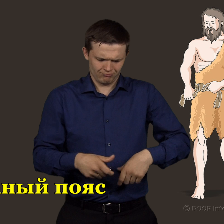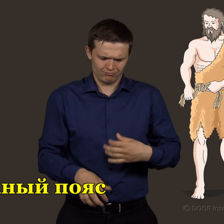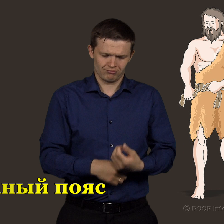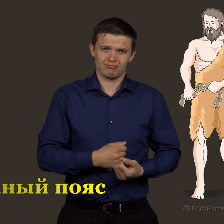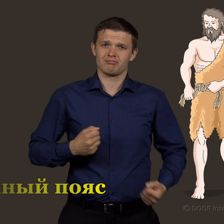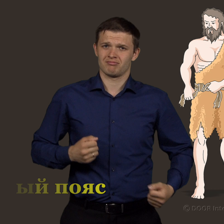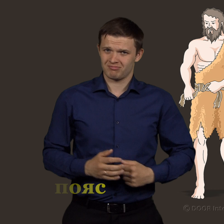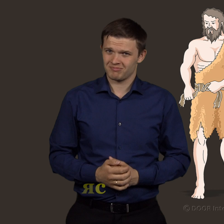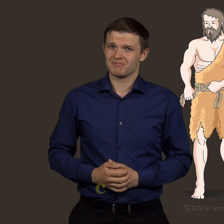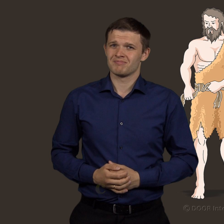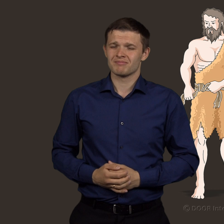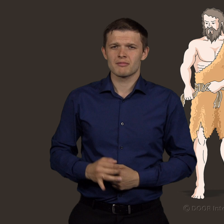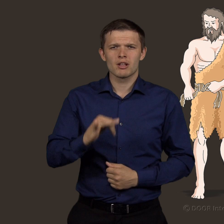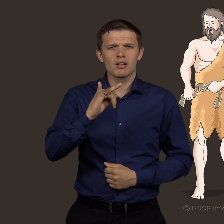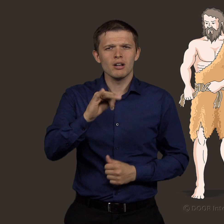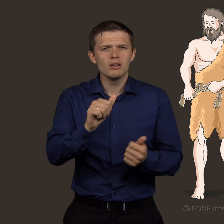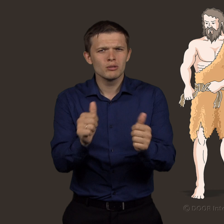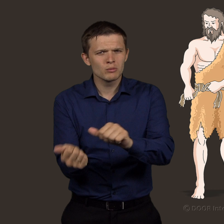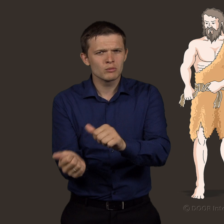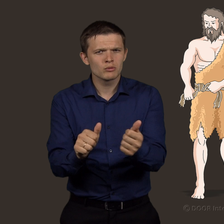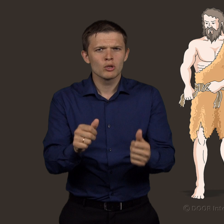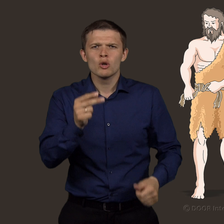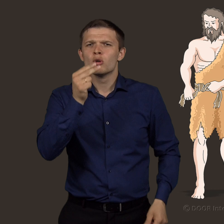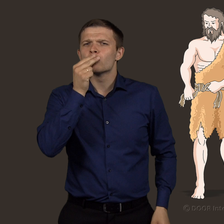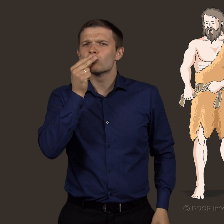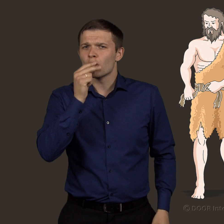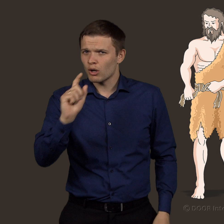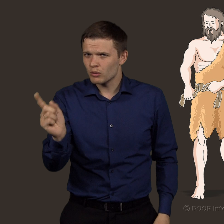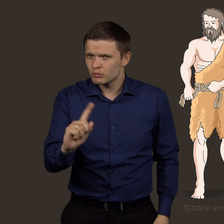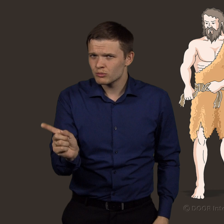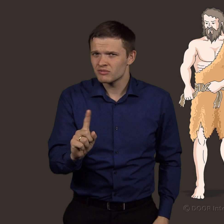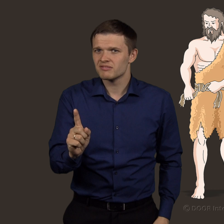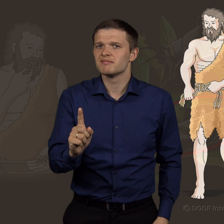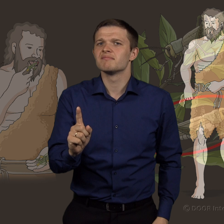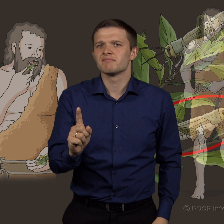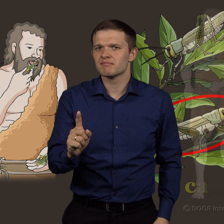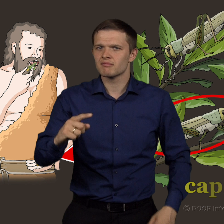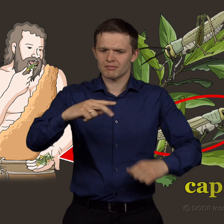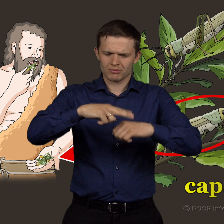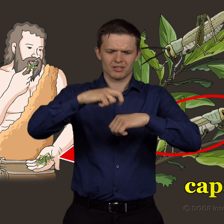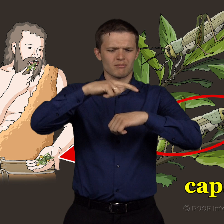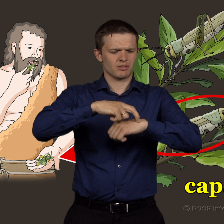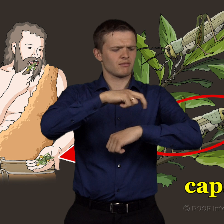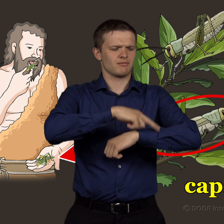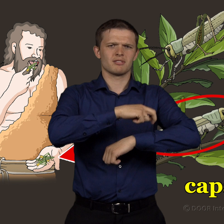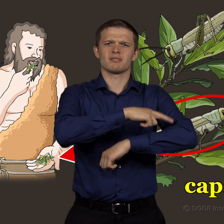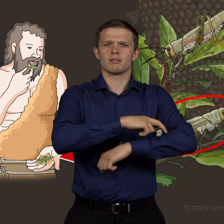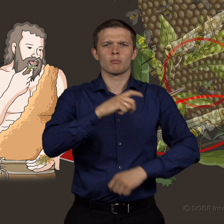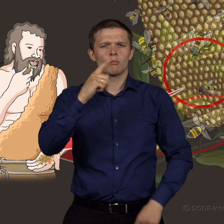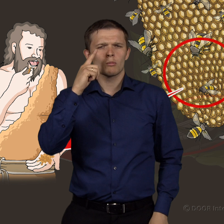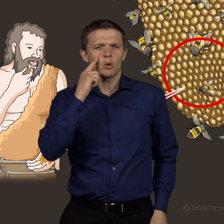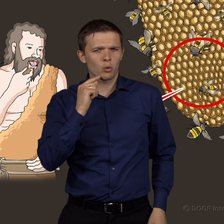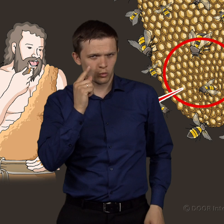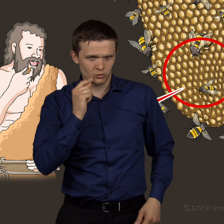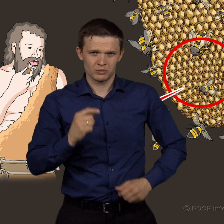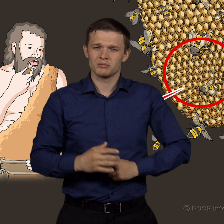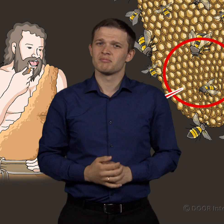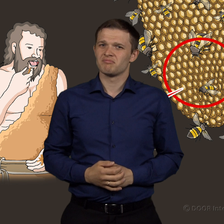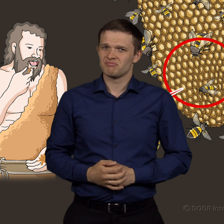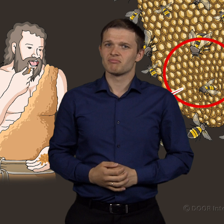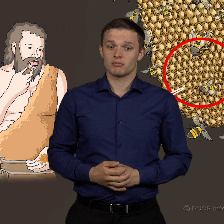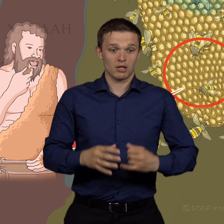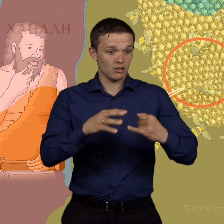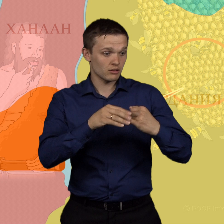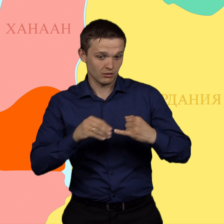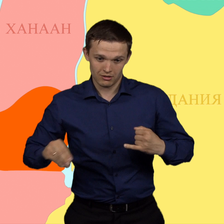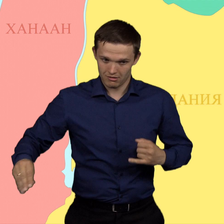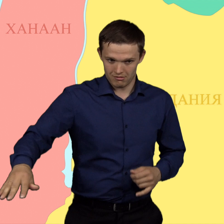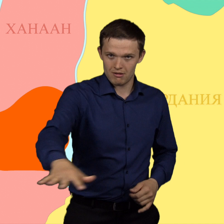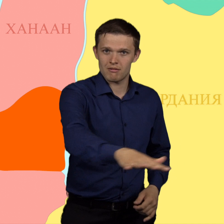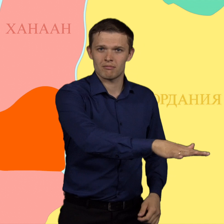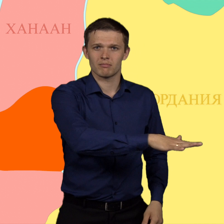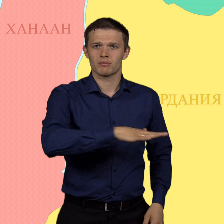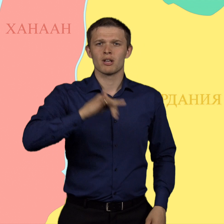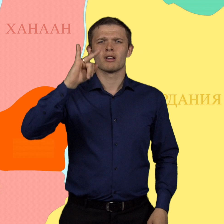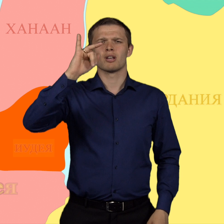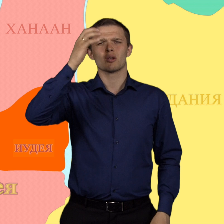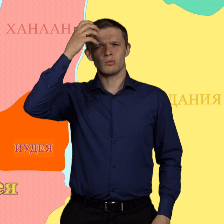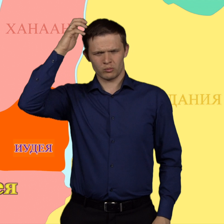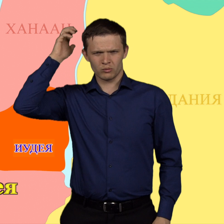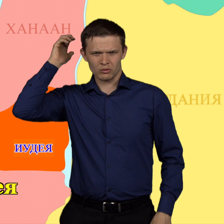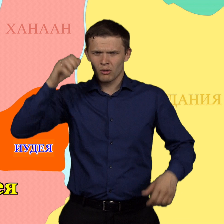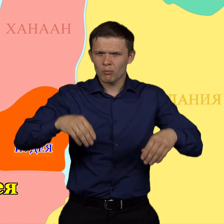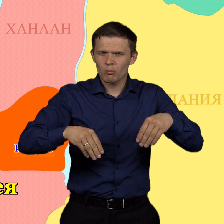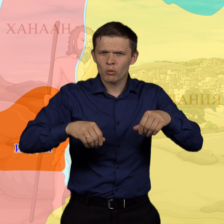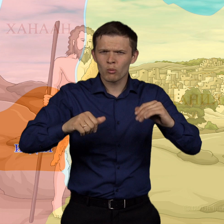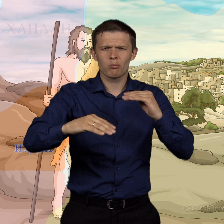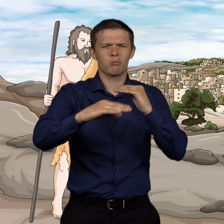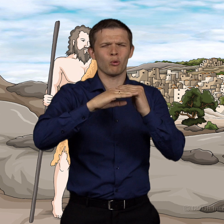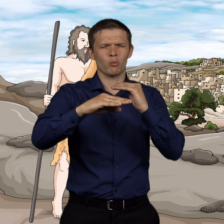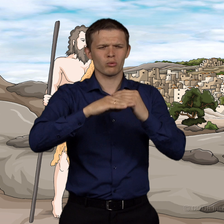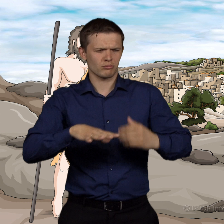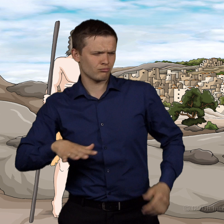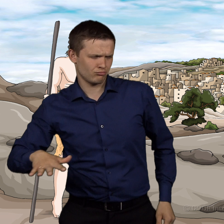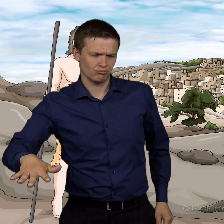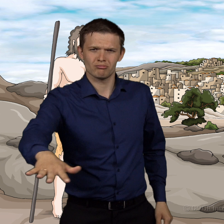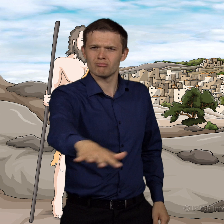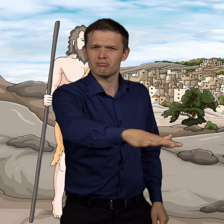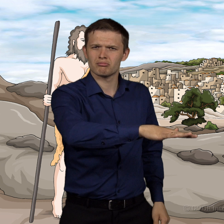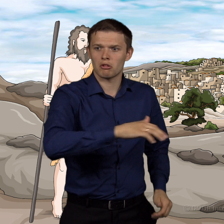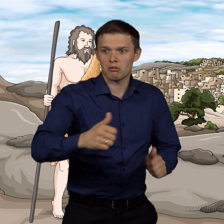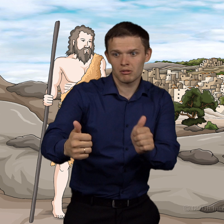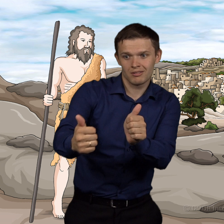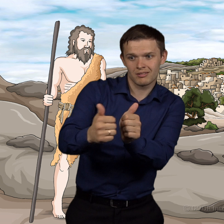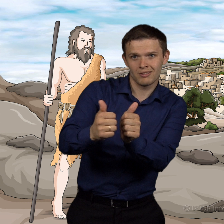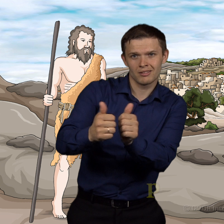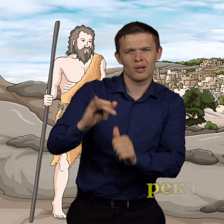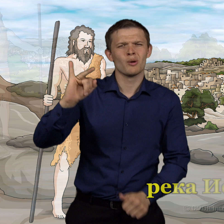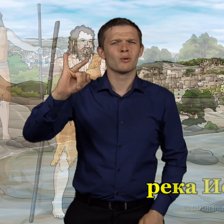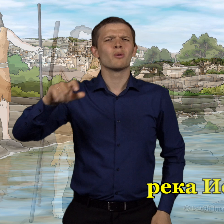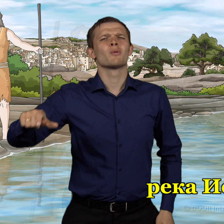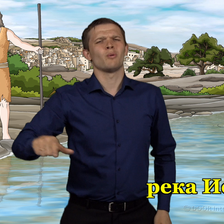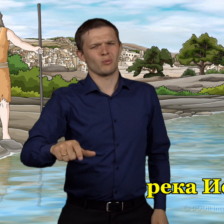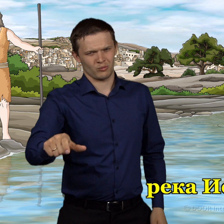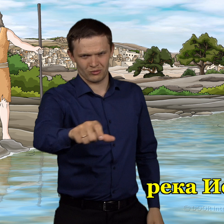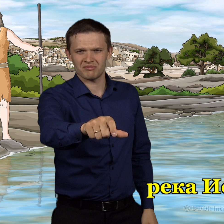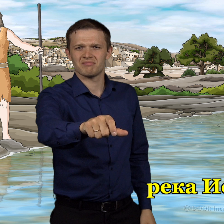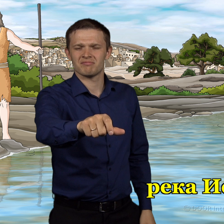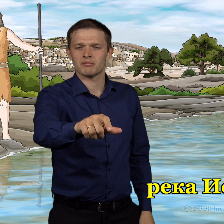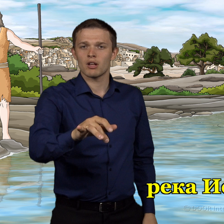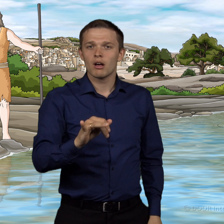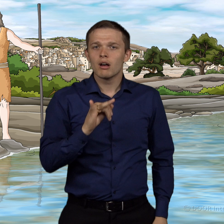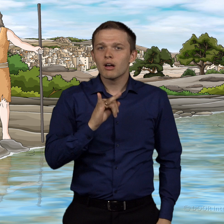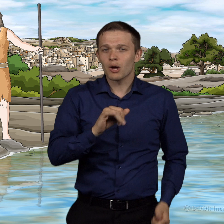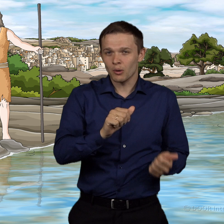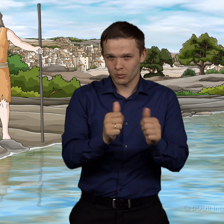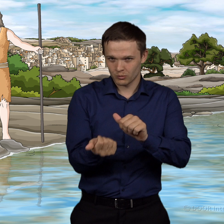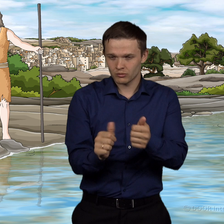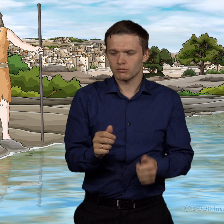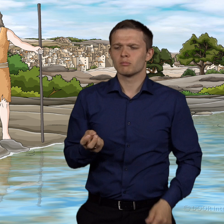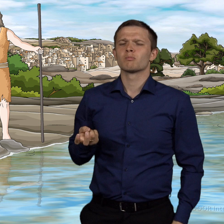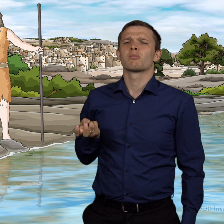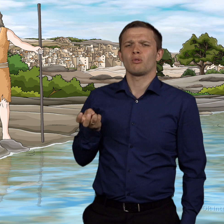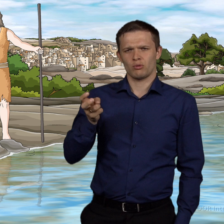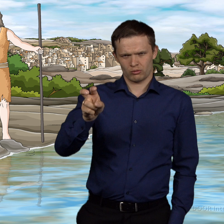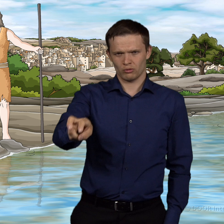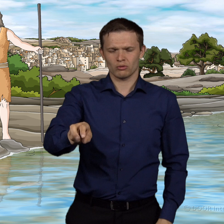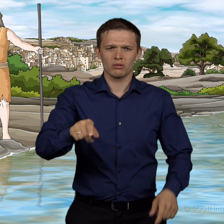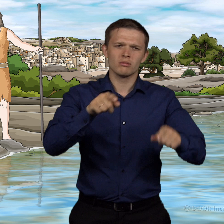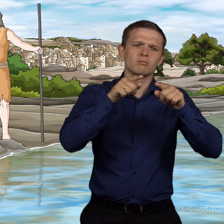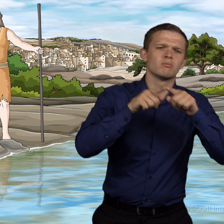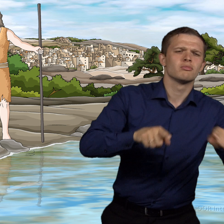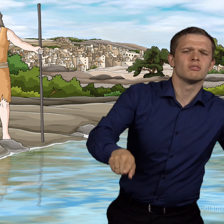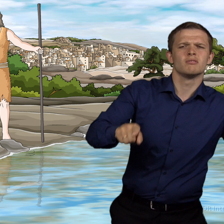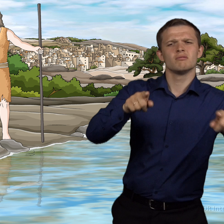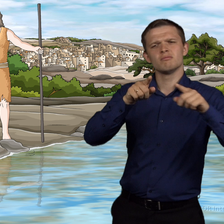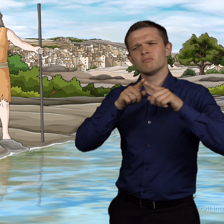His food was locusts and wild honey.